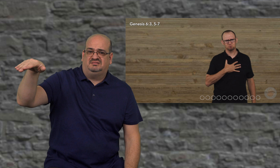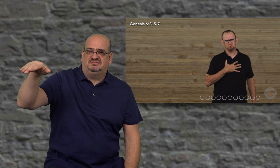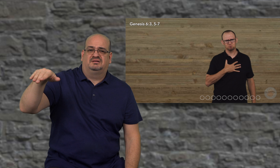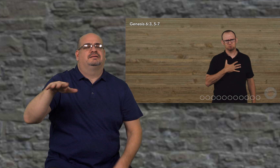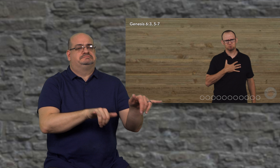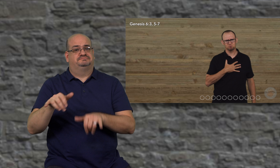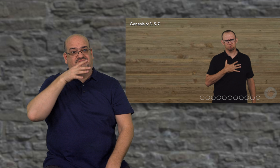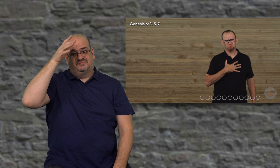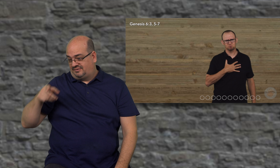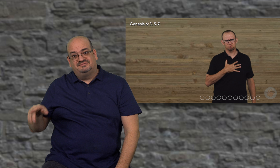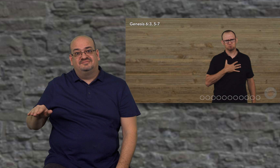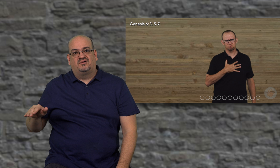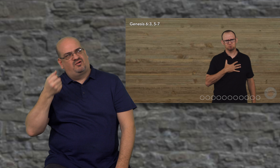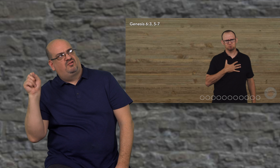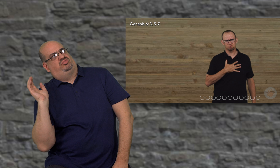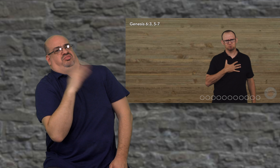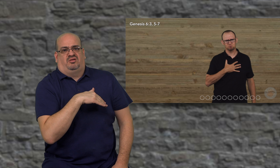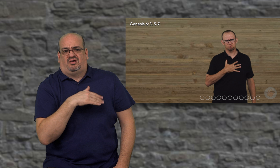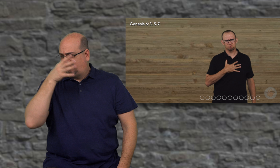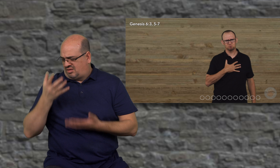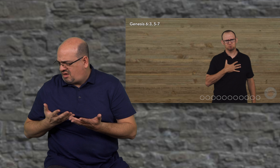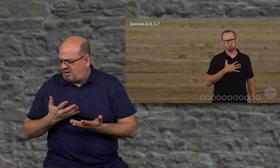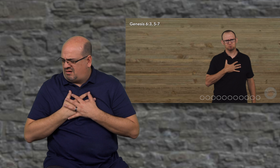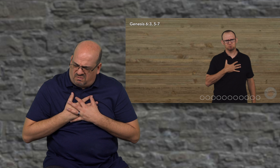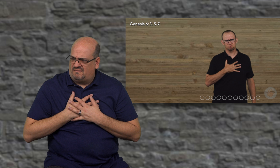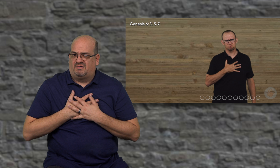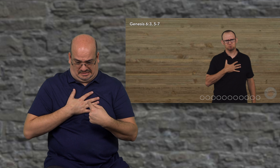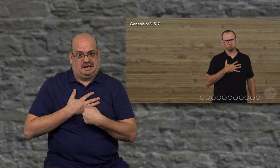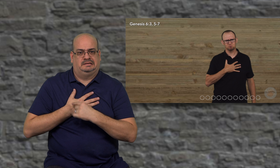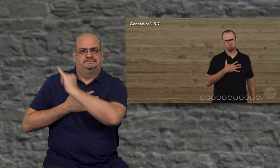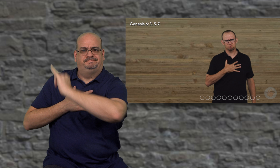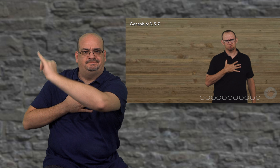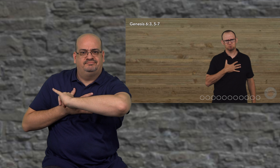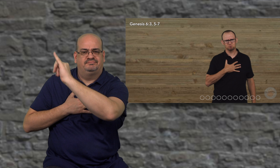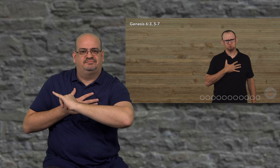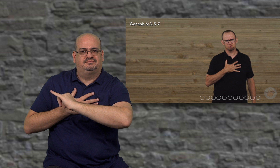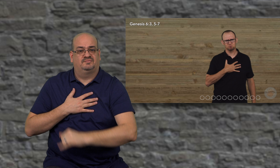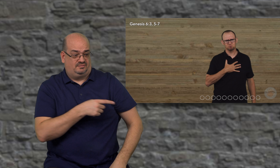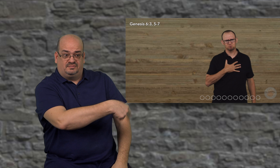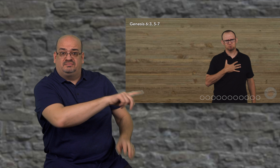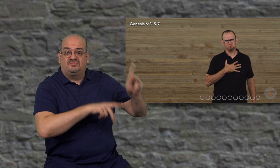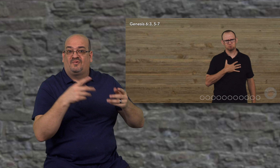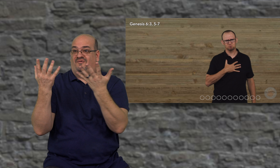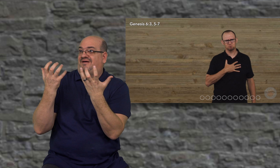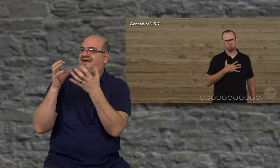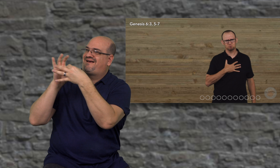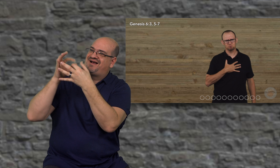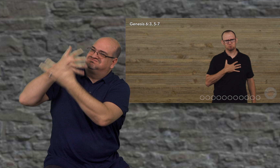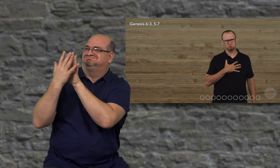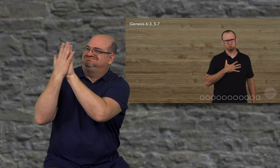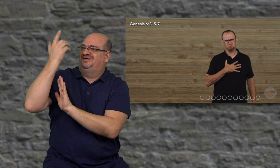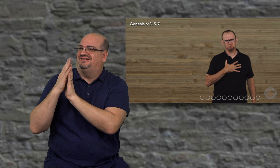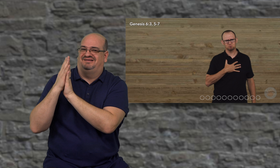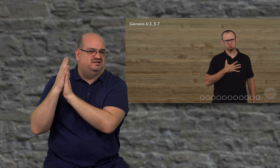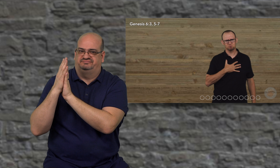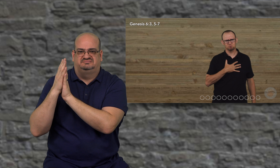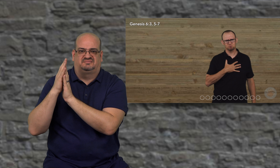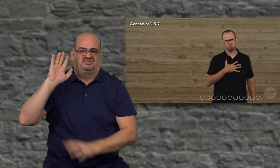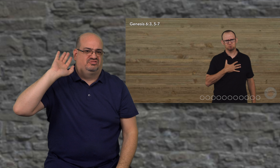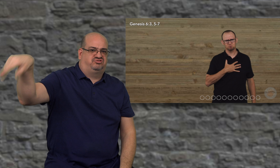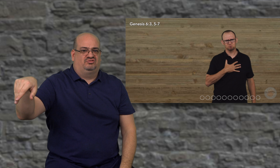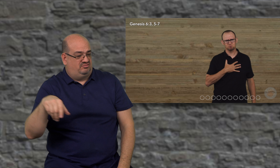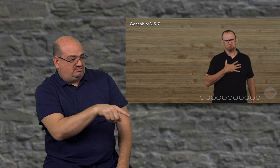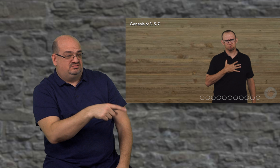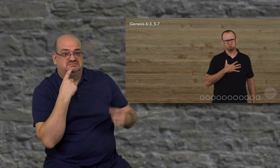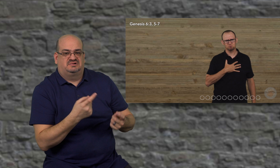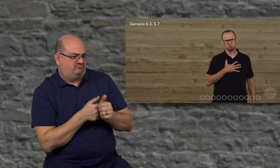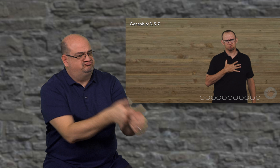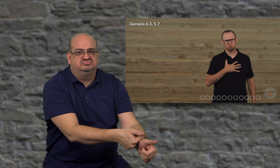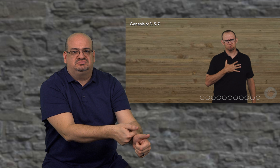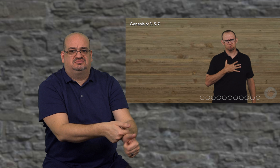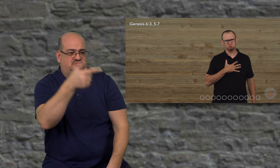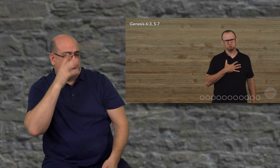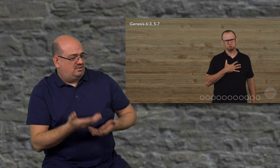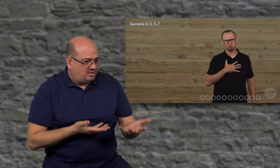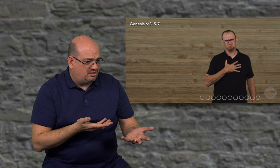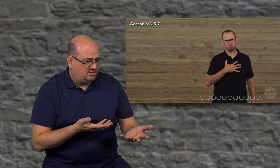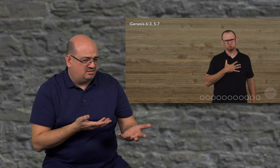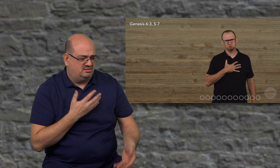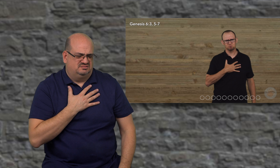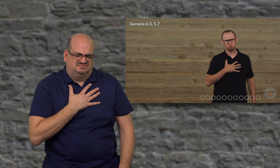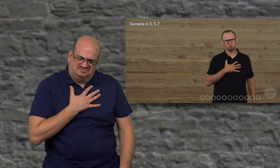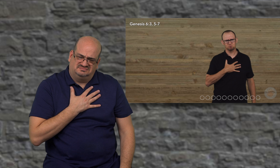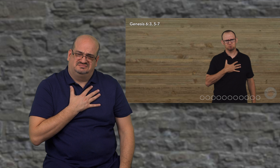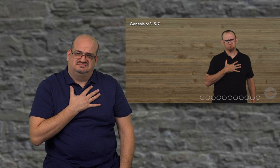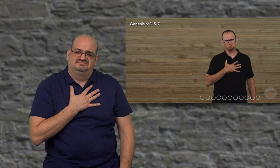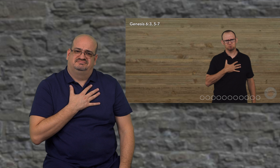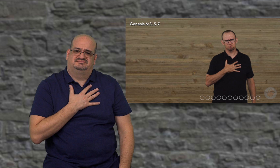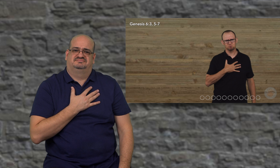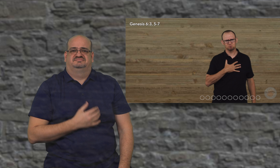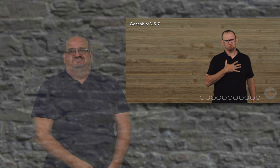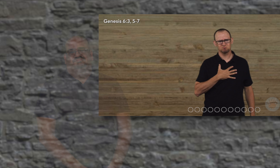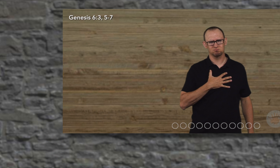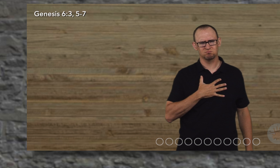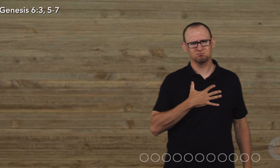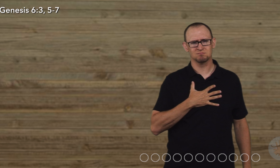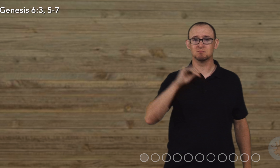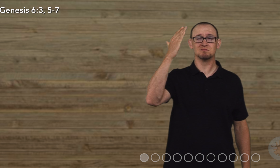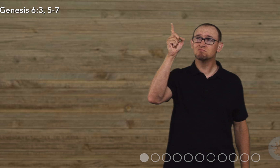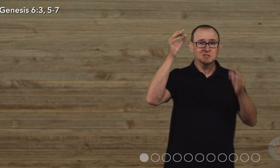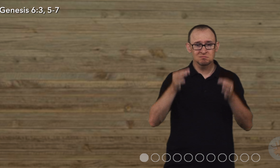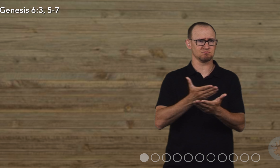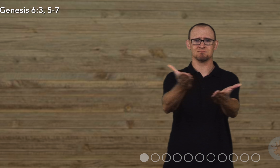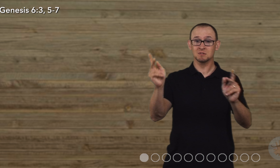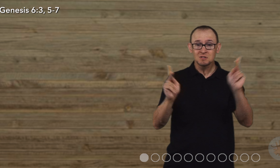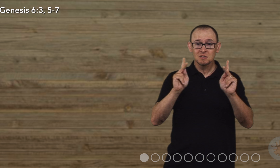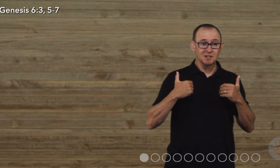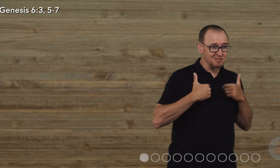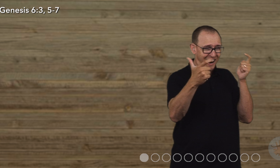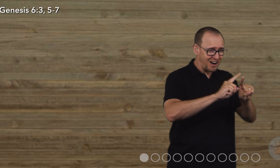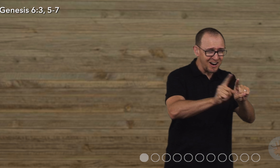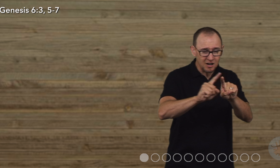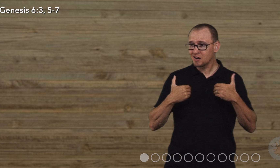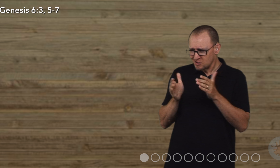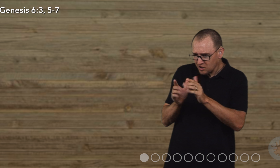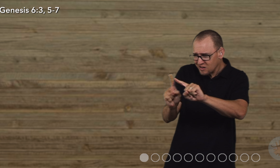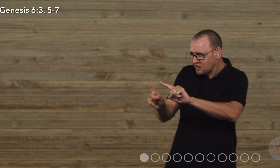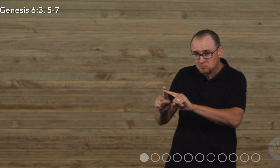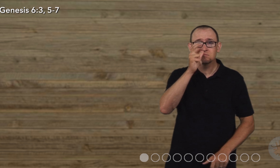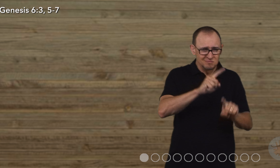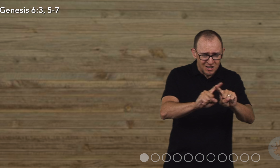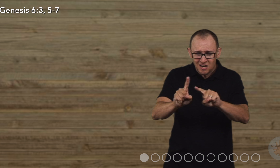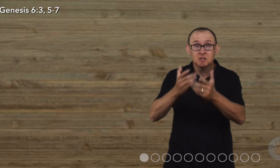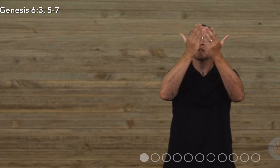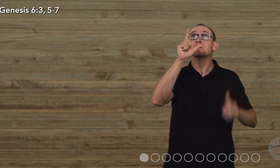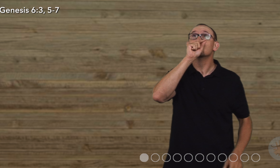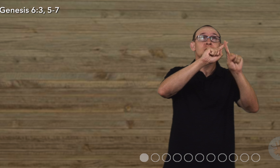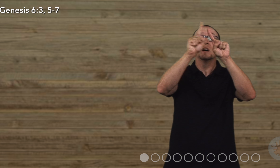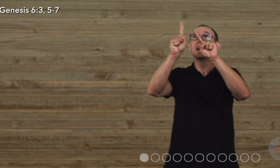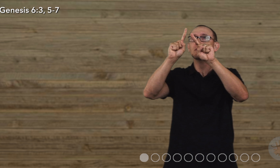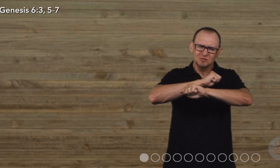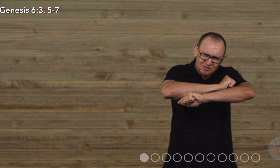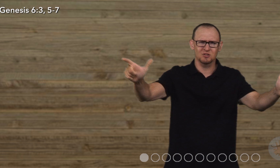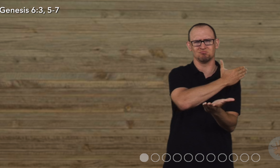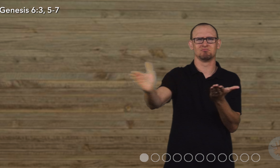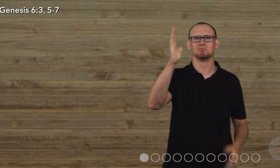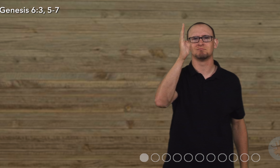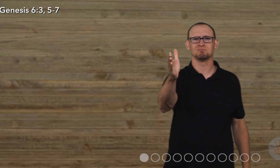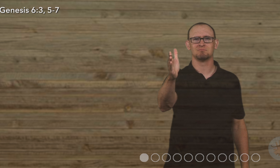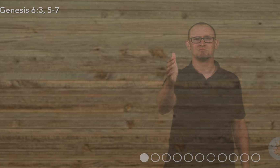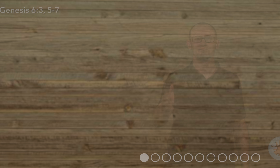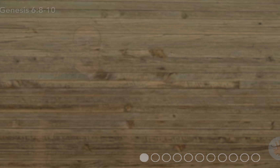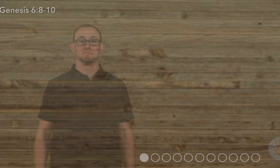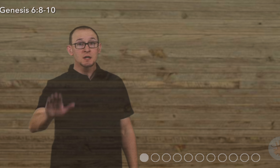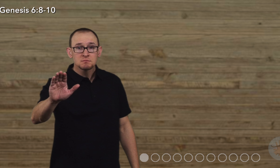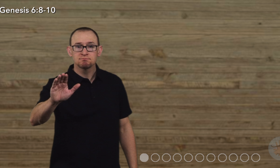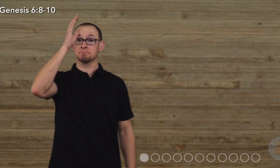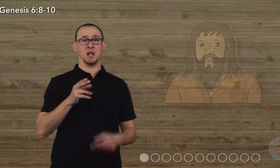So the LORD said, “I will blot out man, whom I have created, from the face of the earth—every man and beast and crawling creature and bird of the air—for I am grieved that I have made them.”